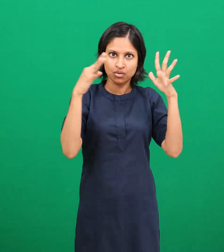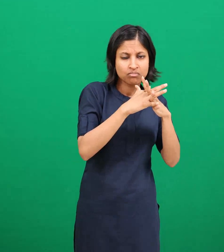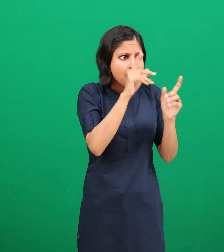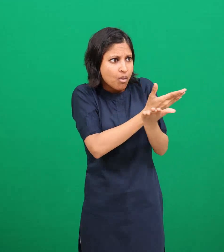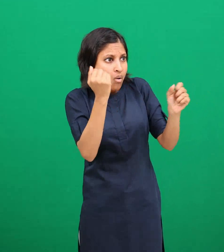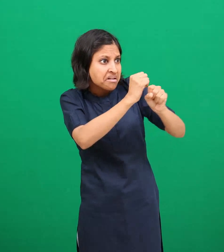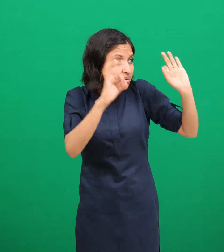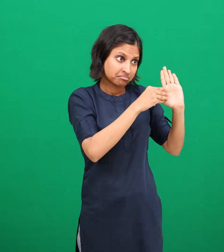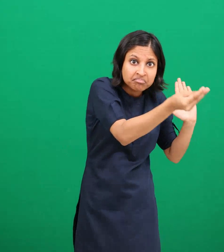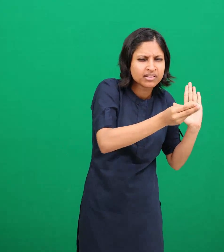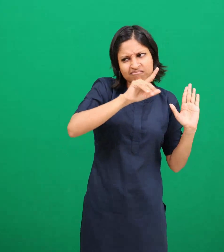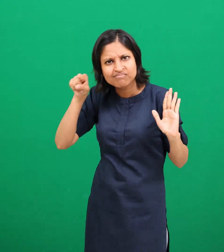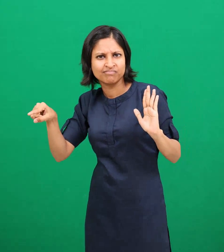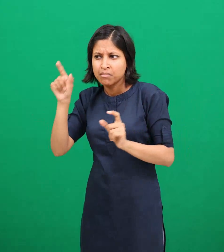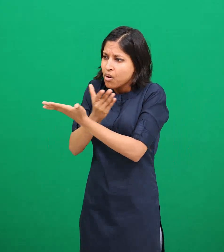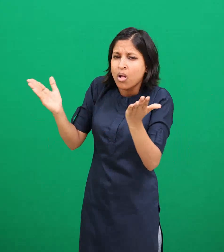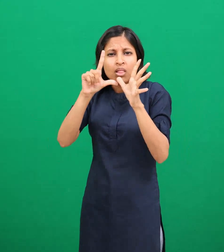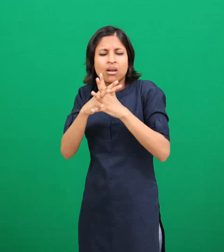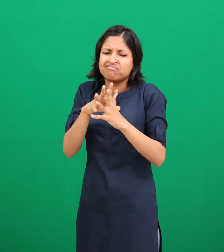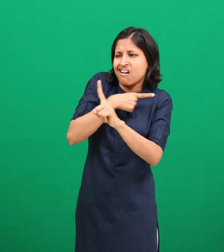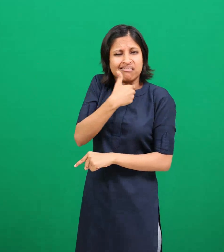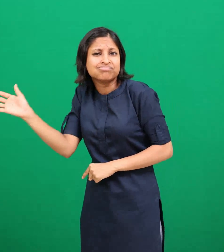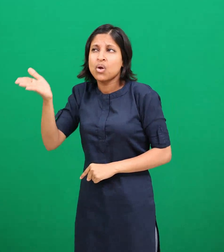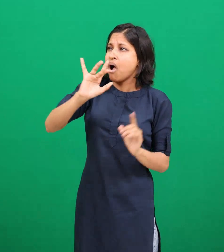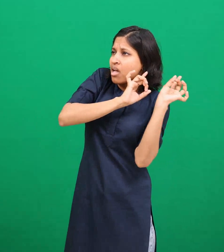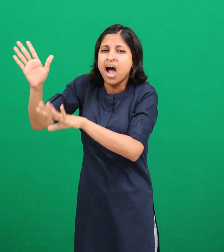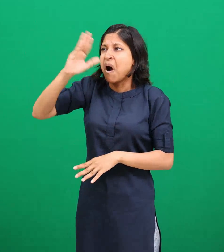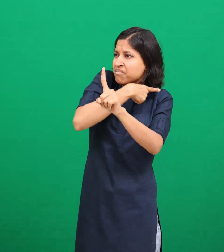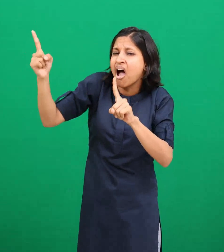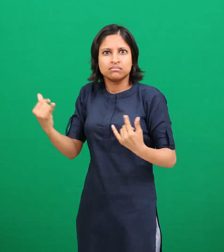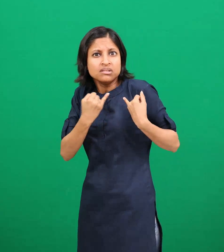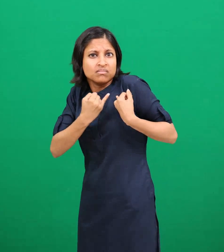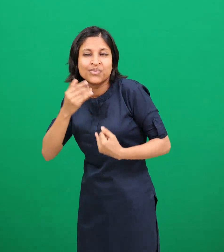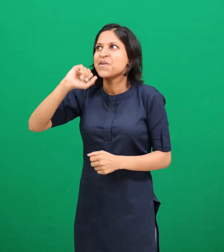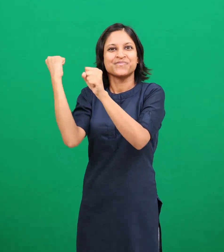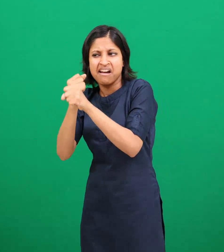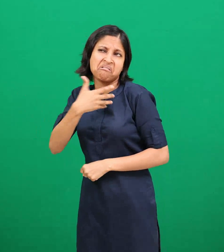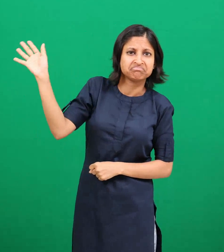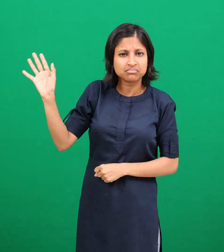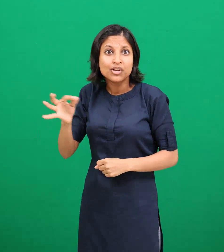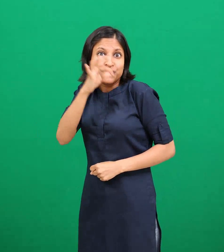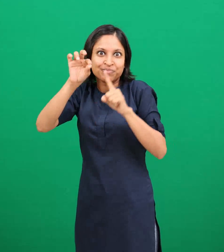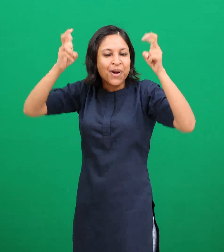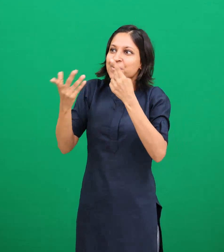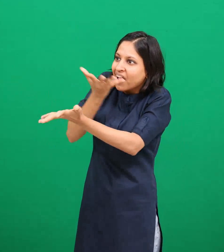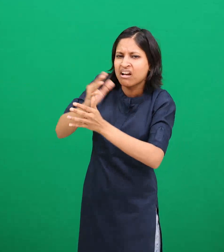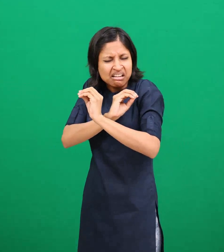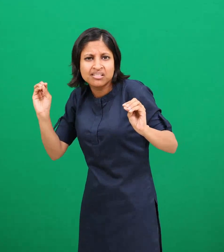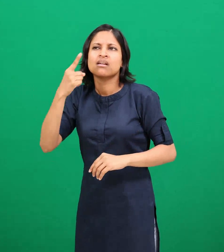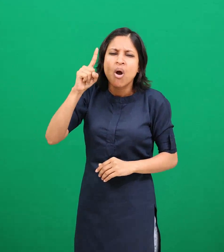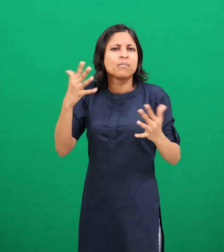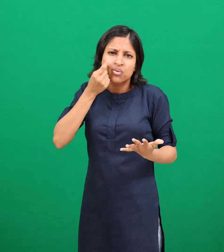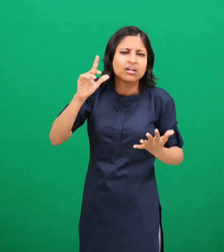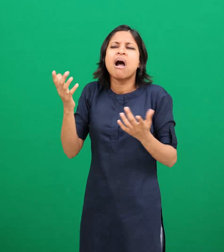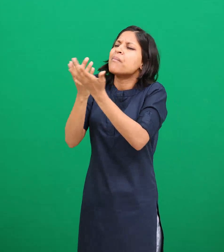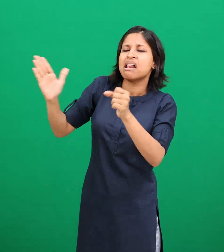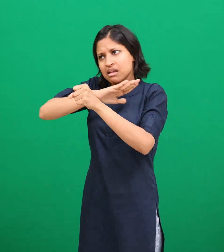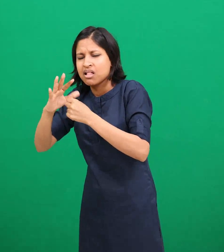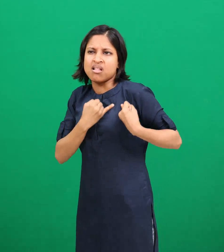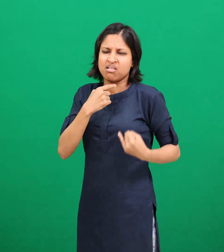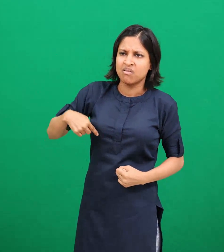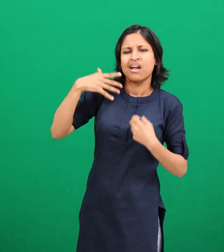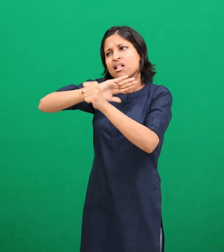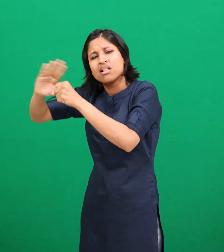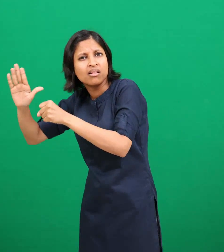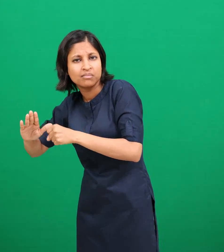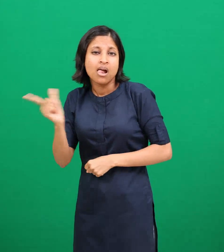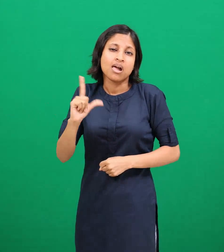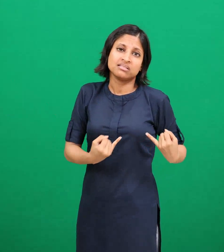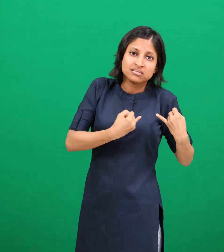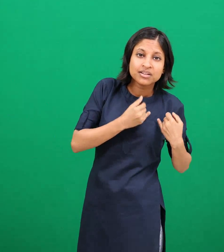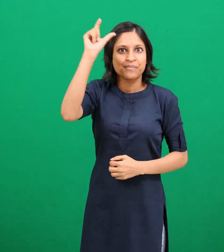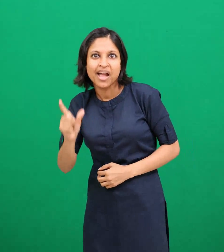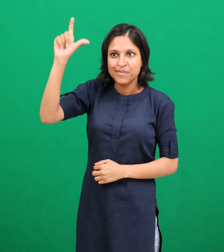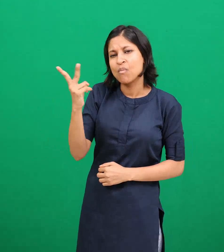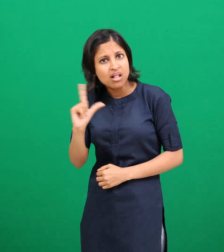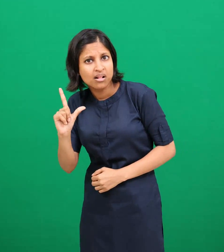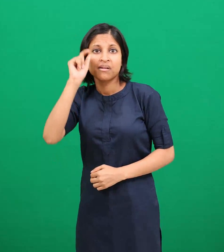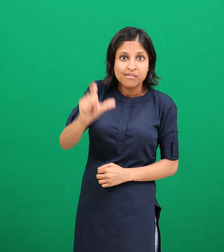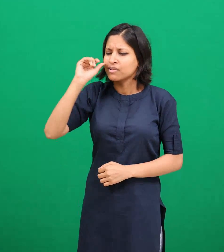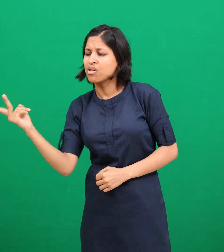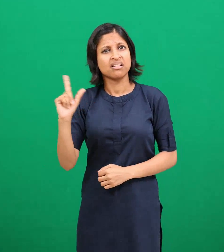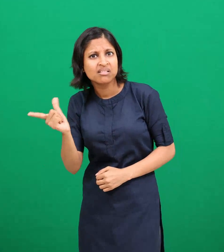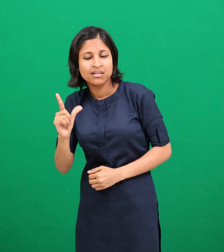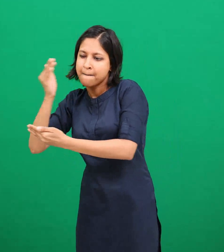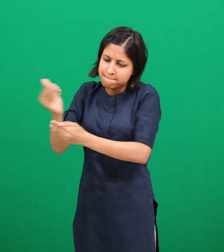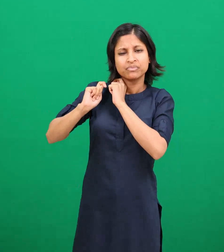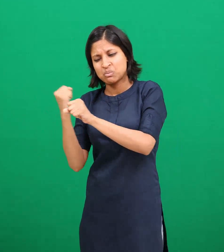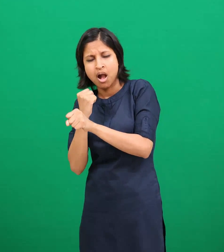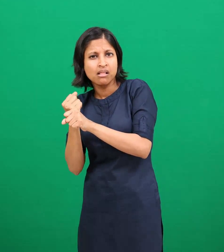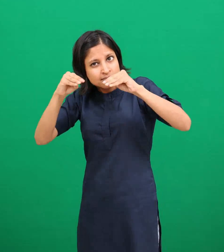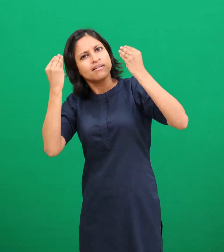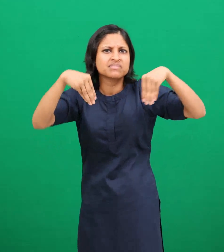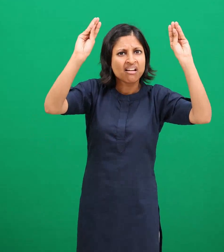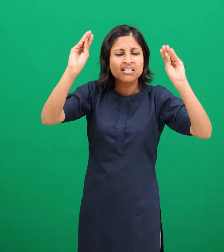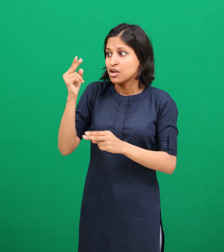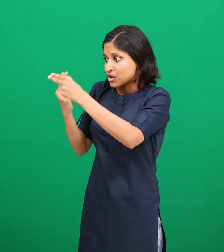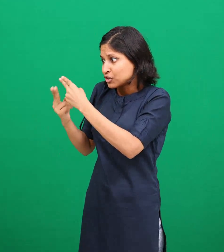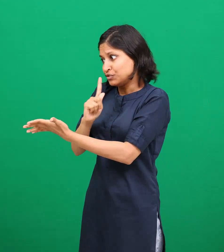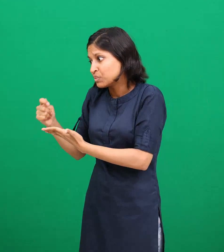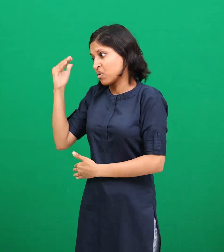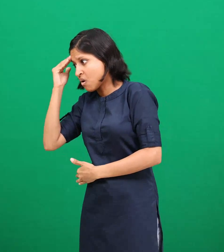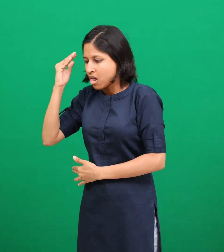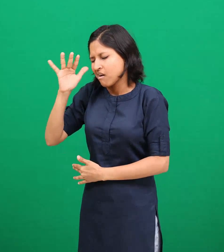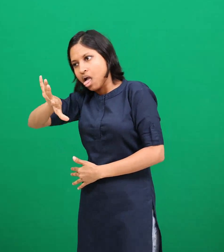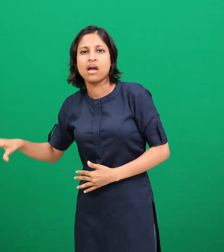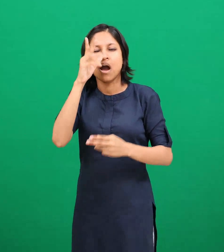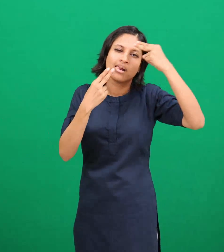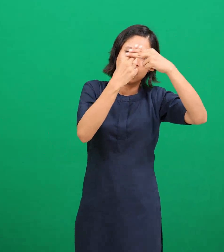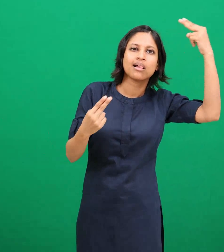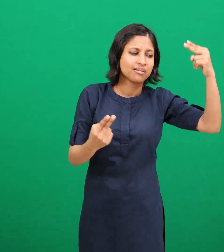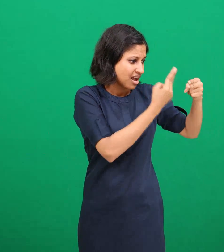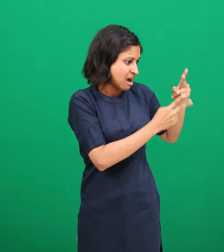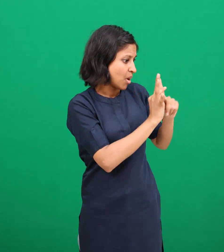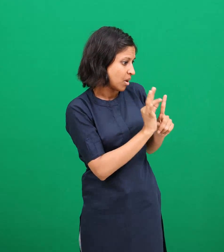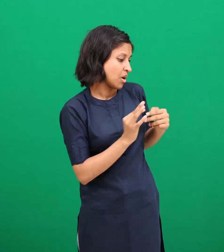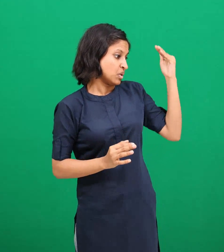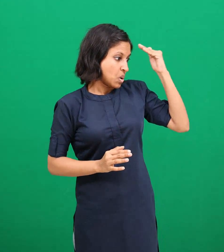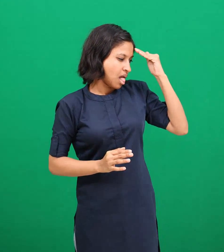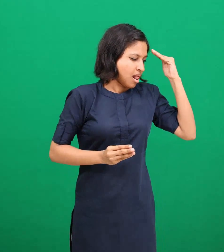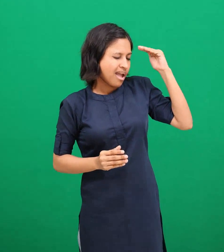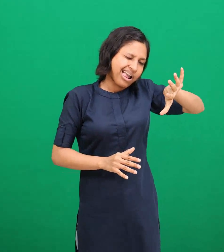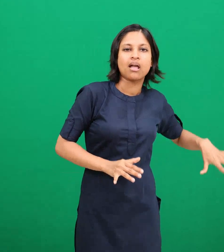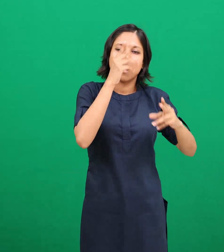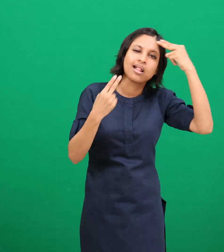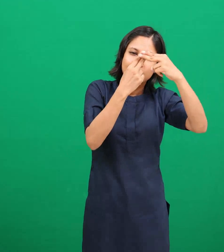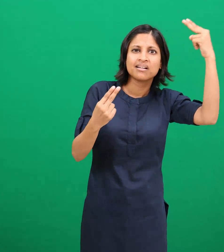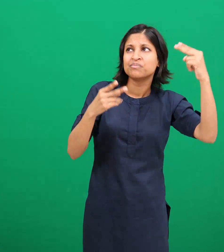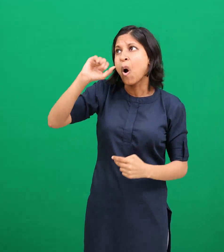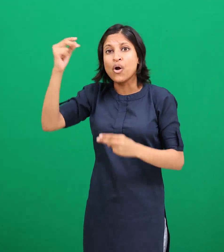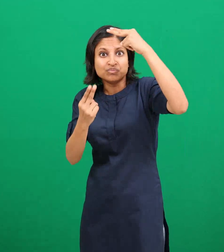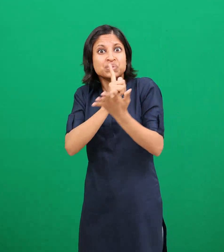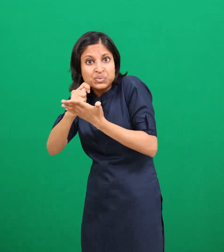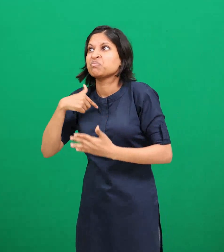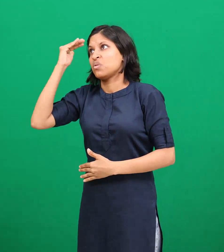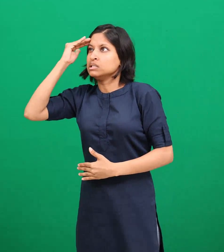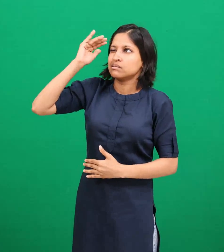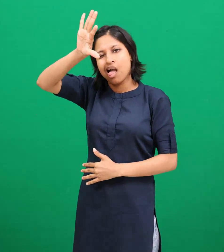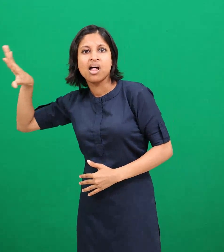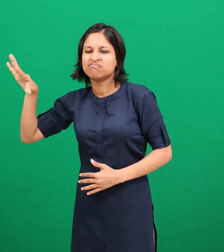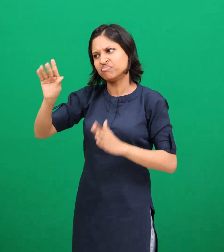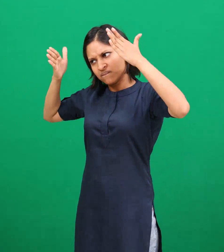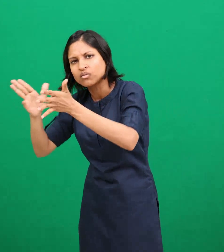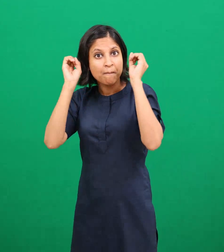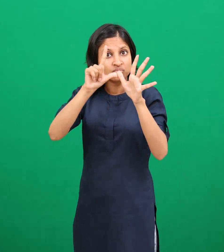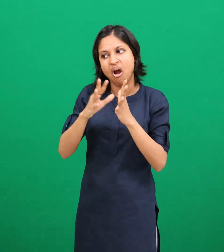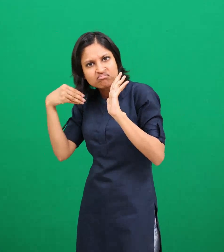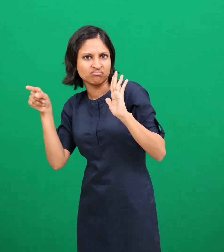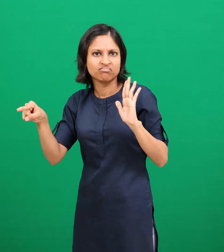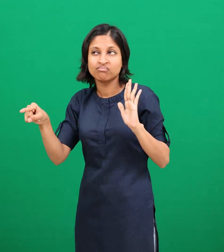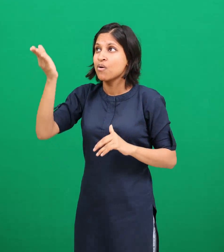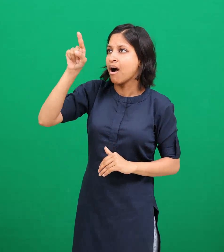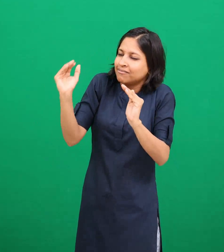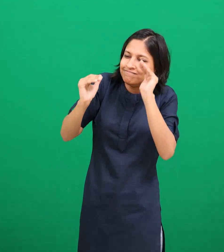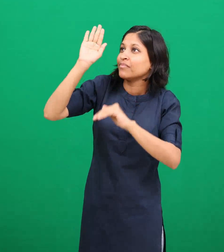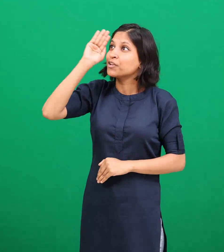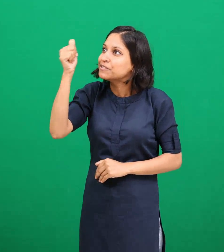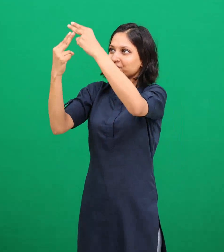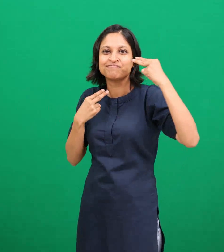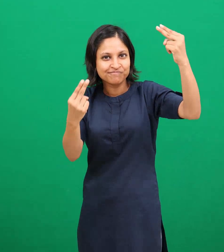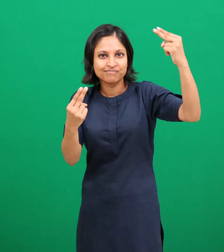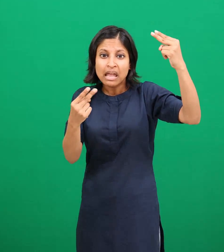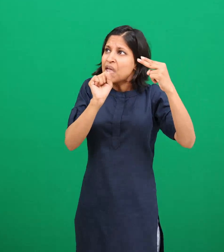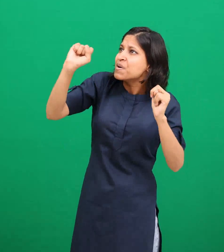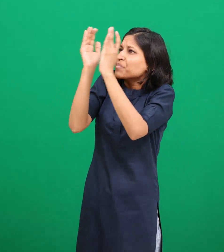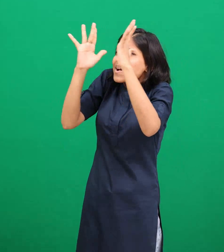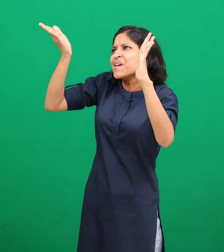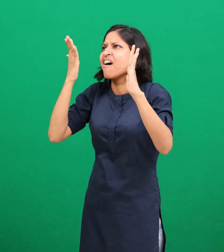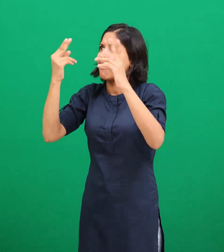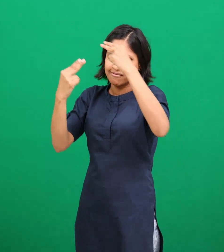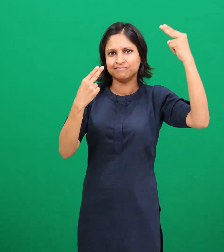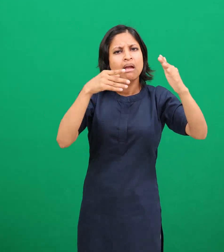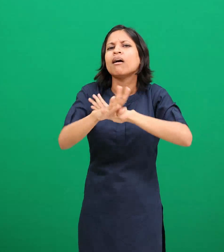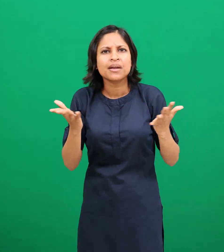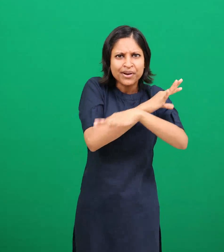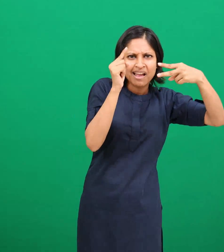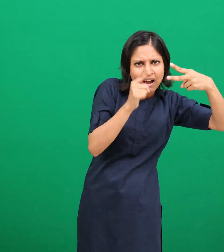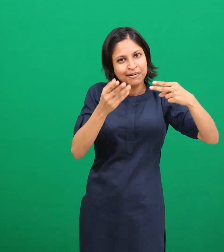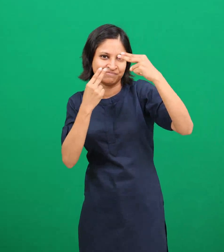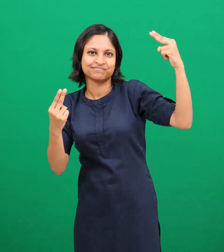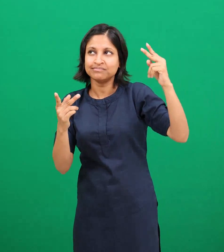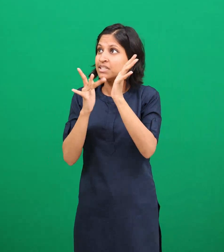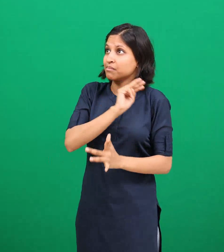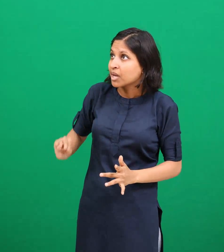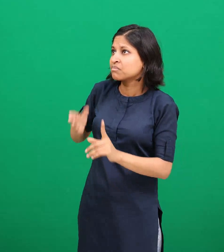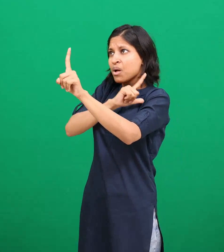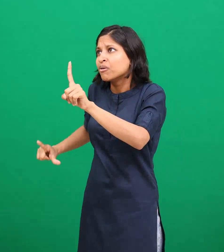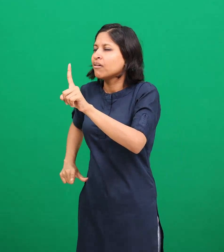We realize that law is not enacted for the righteous, but for the lawless and rebellious, for the ungodly and sinful, for the unholy and profane, for killers of father or mother, for murderers, for the sexually immoral, for homosexuals, for slave traders and liars and perjurers, and for anyone else who is averse to sound teaching that agrees with the glorious gospel of the blessed God, with which I have been entrusted.